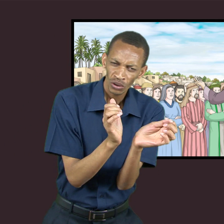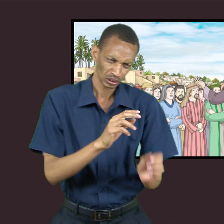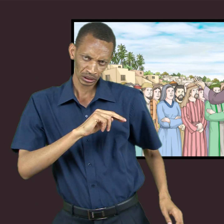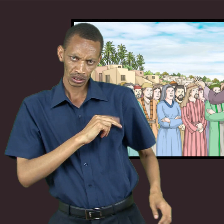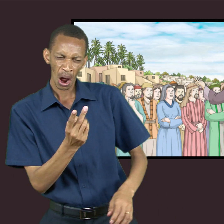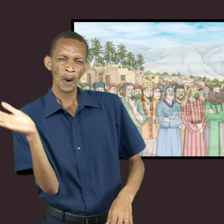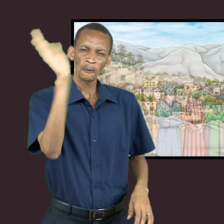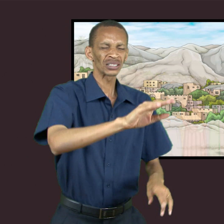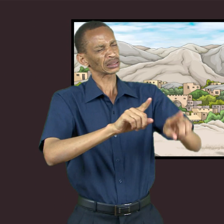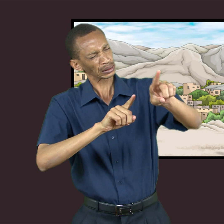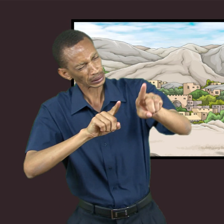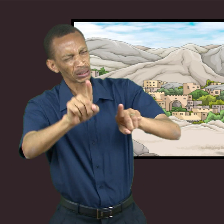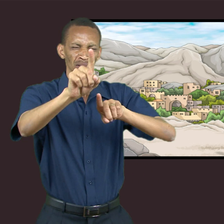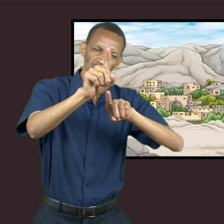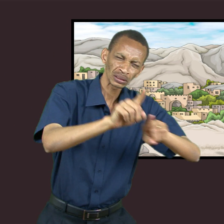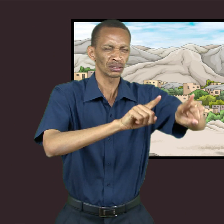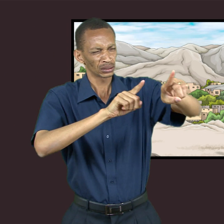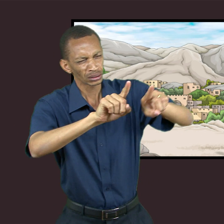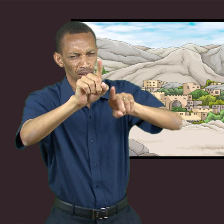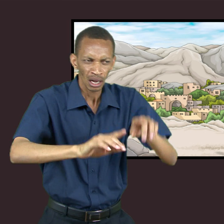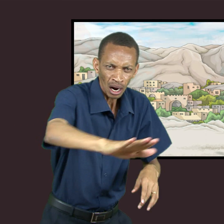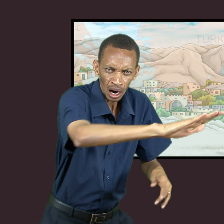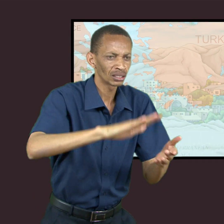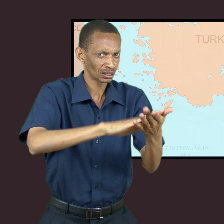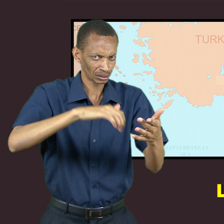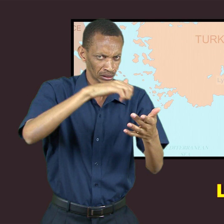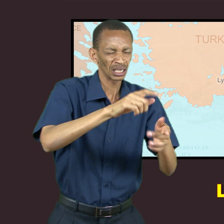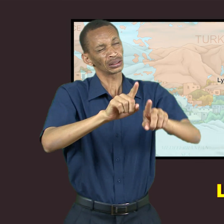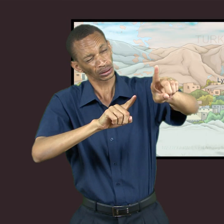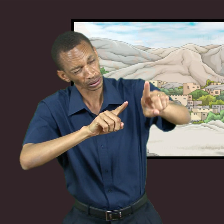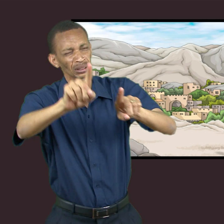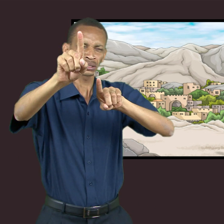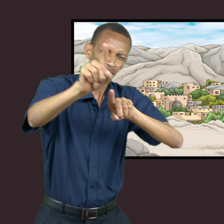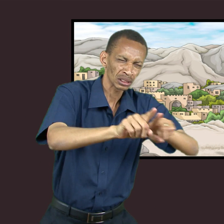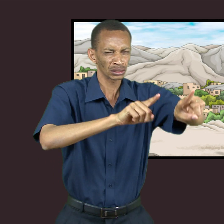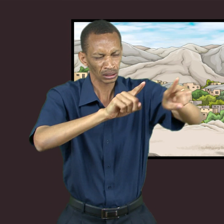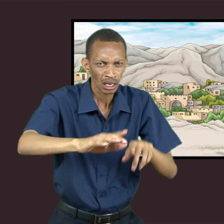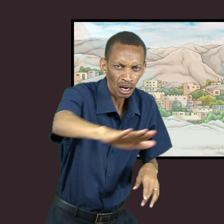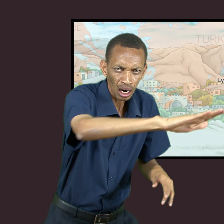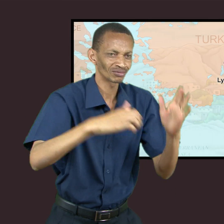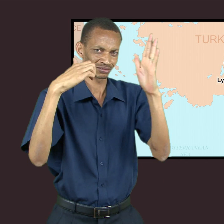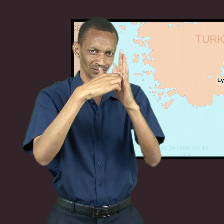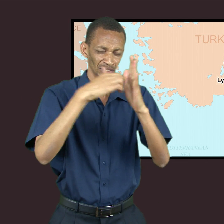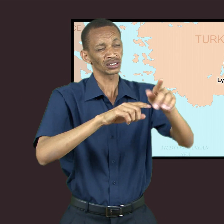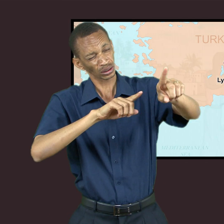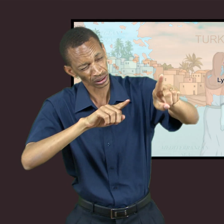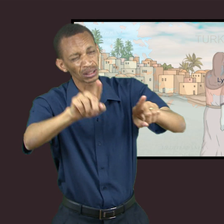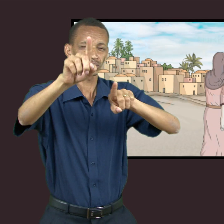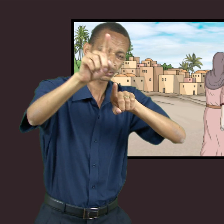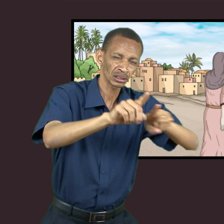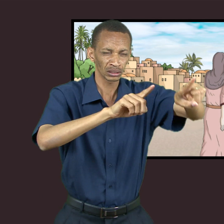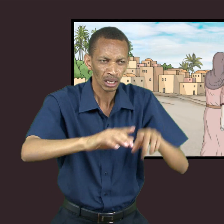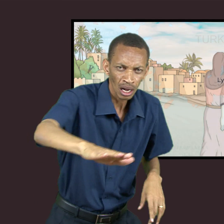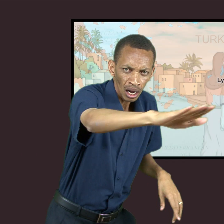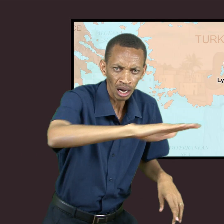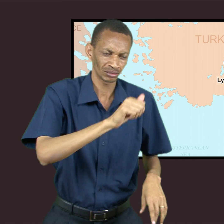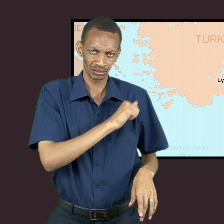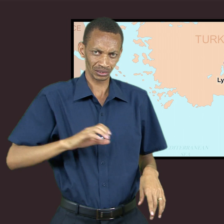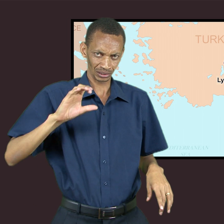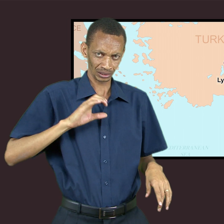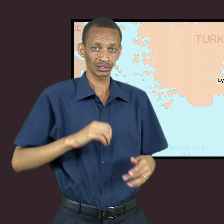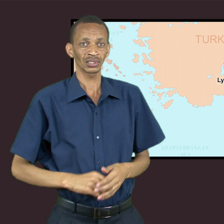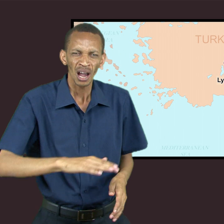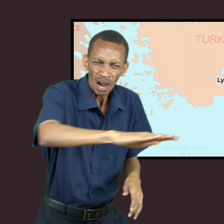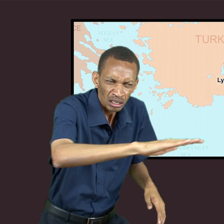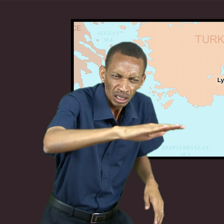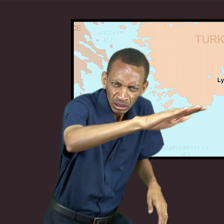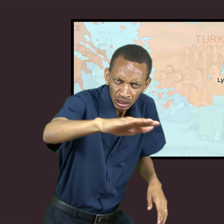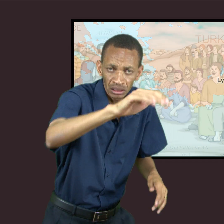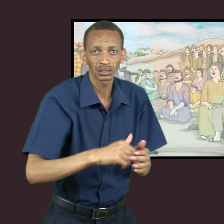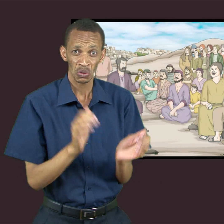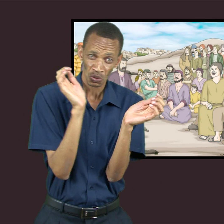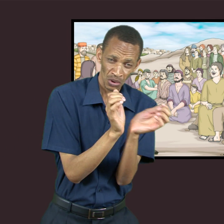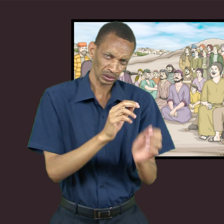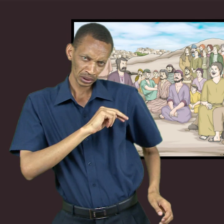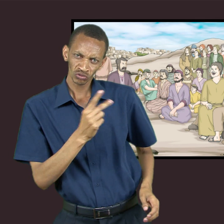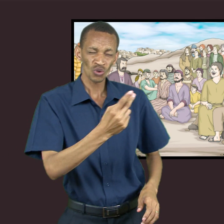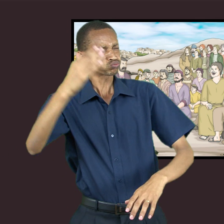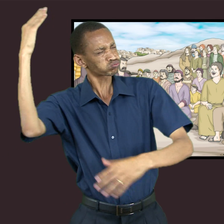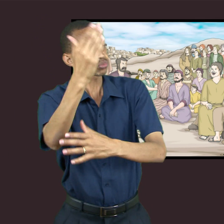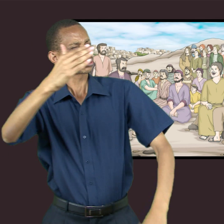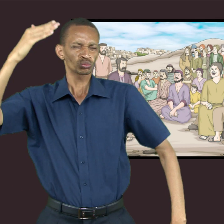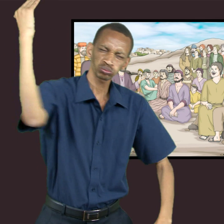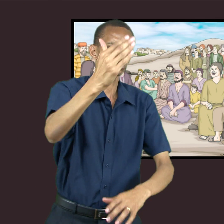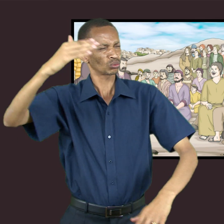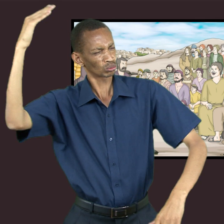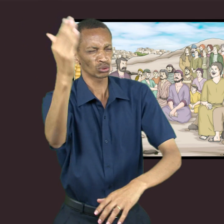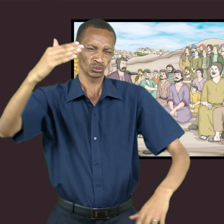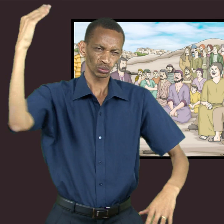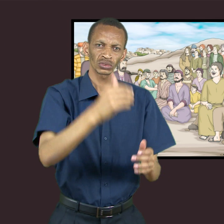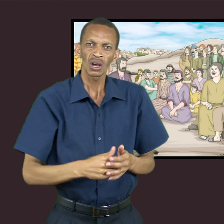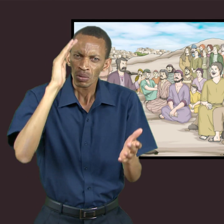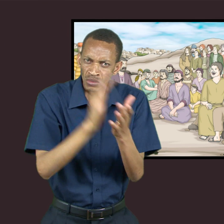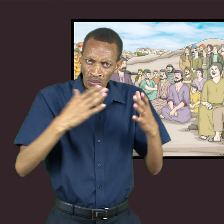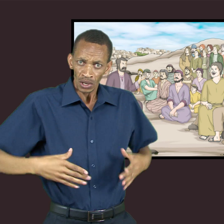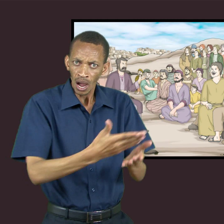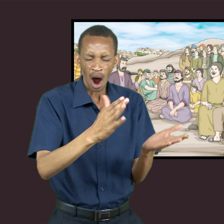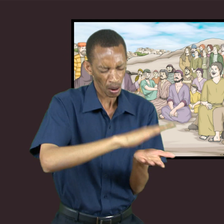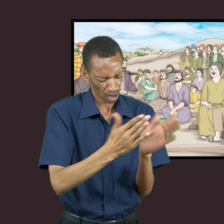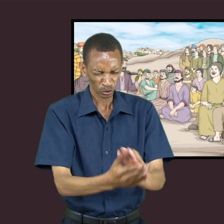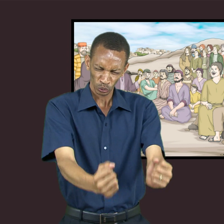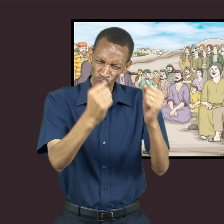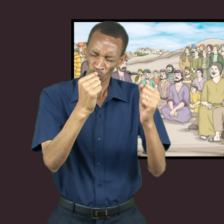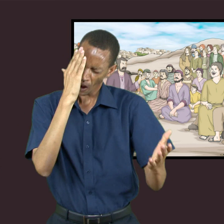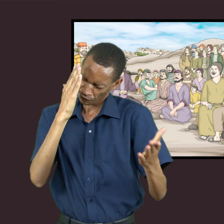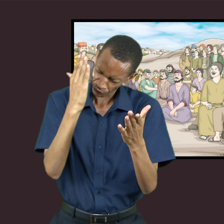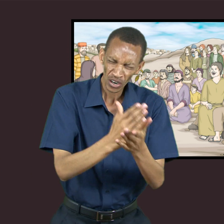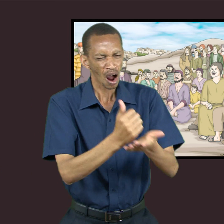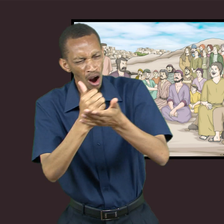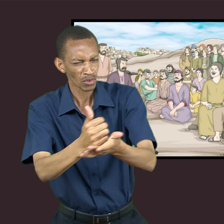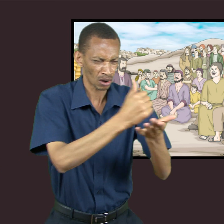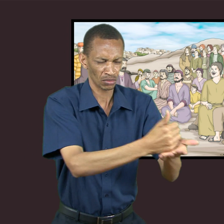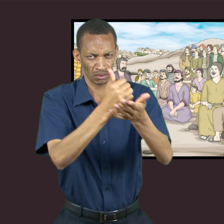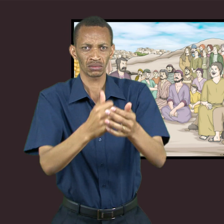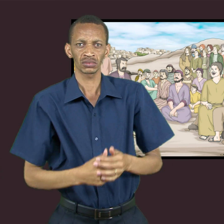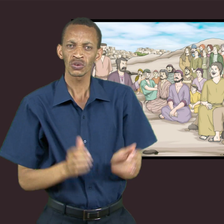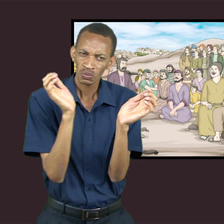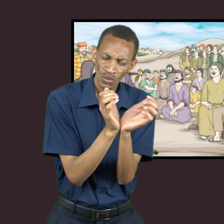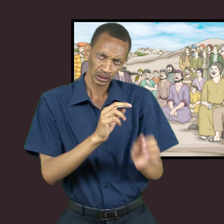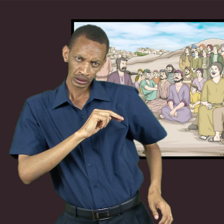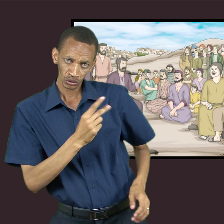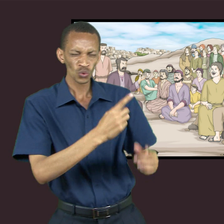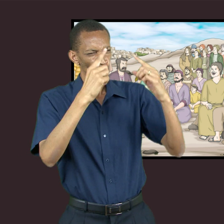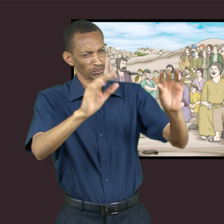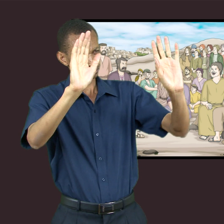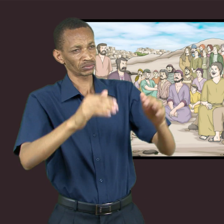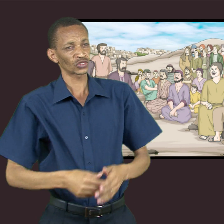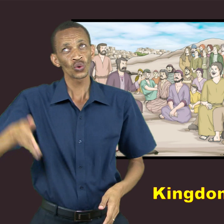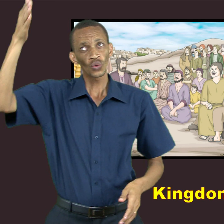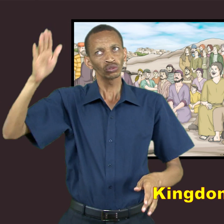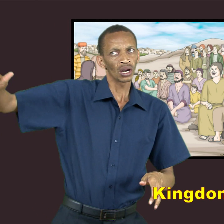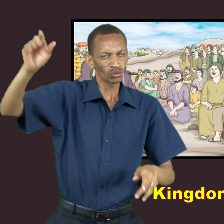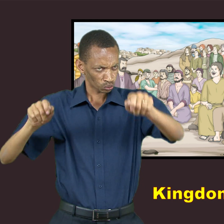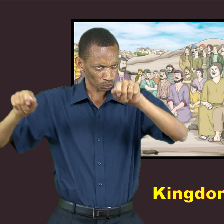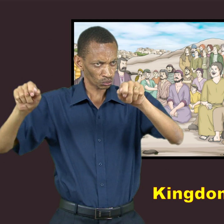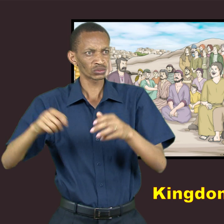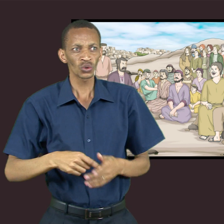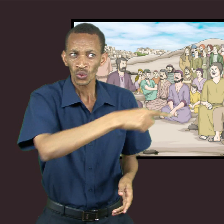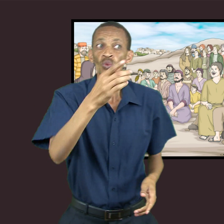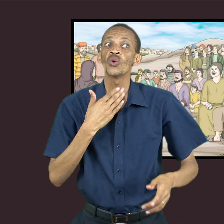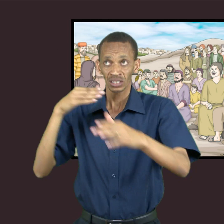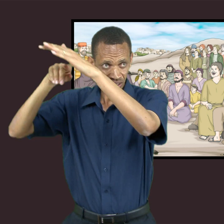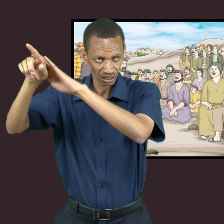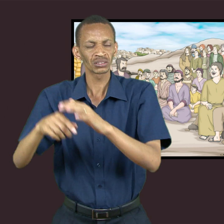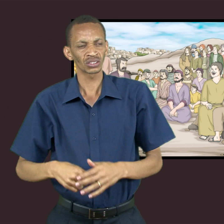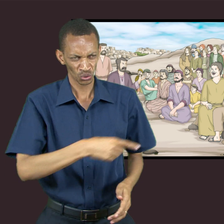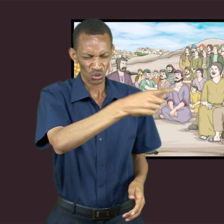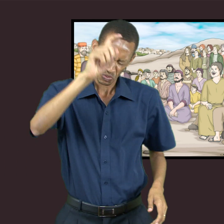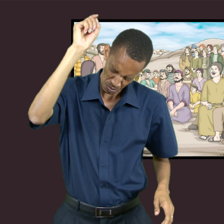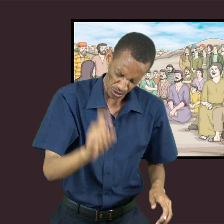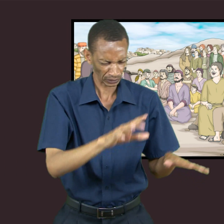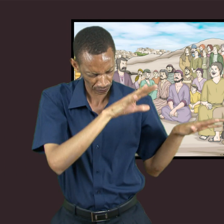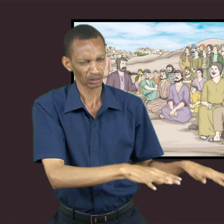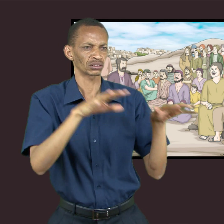Then they returned to Lystra, Iconium, and Antioch, strengthening the souls of the disciples and encouraging them to continue in the faith.